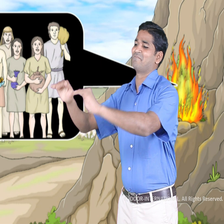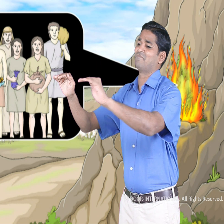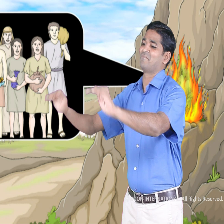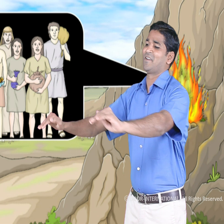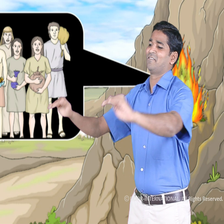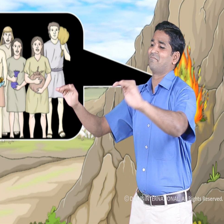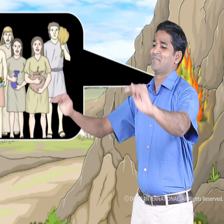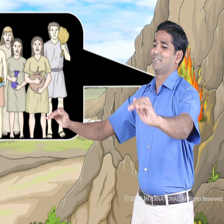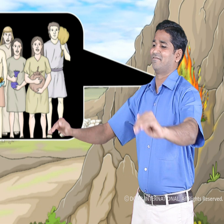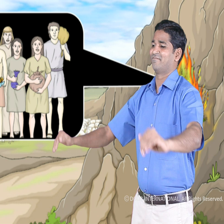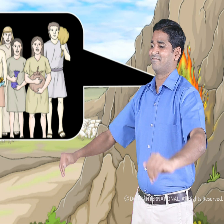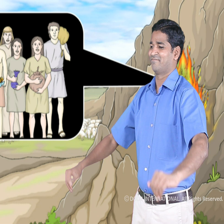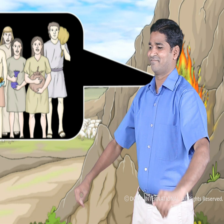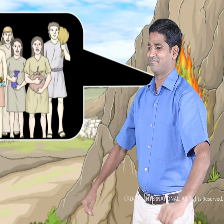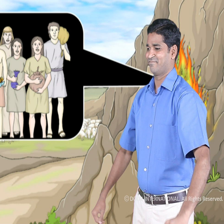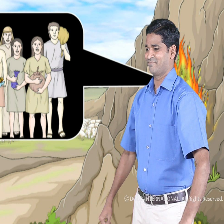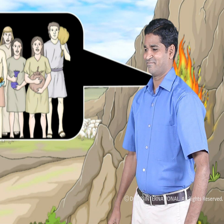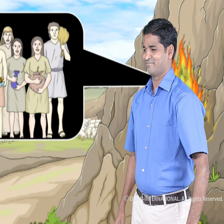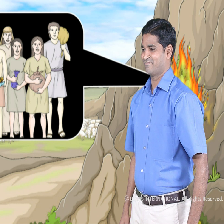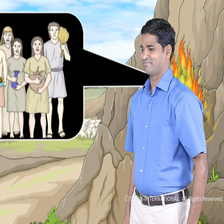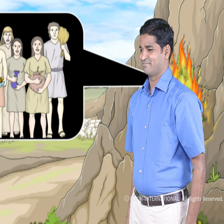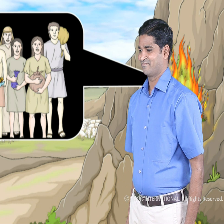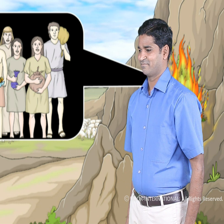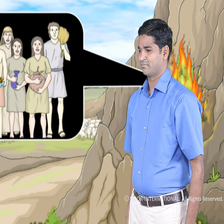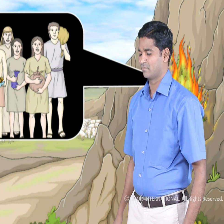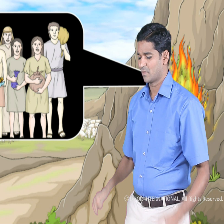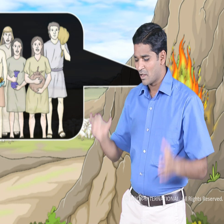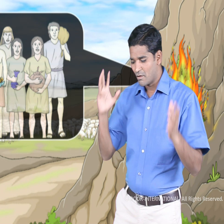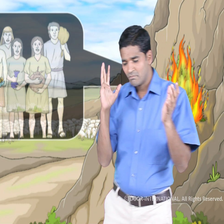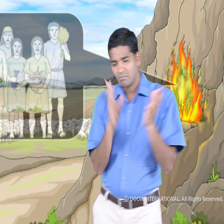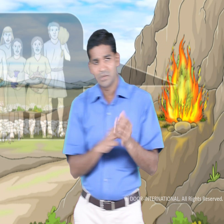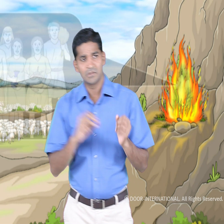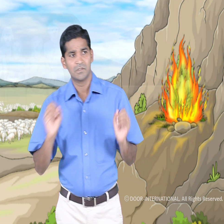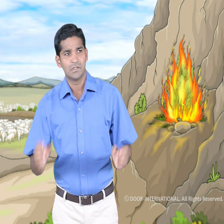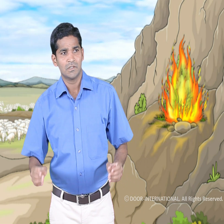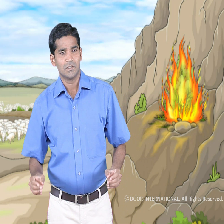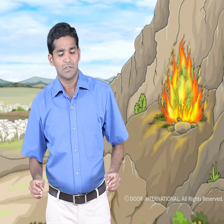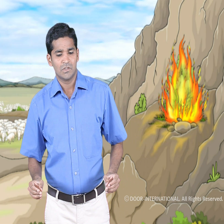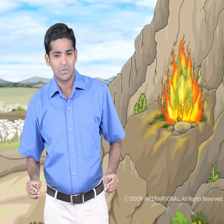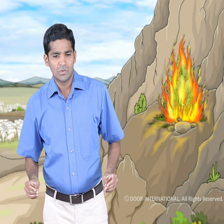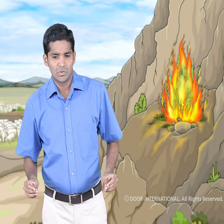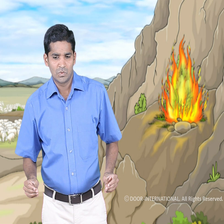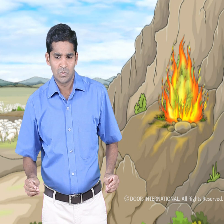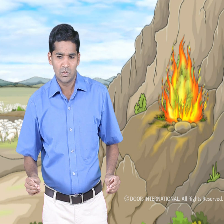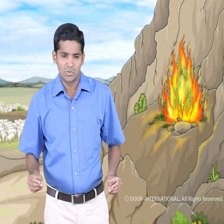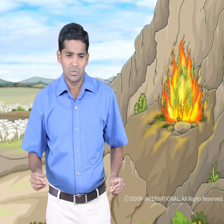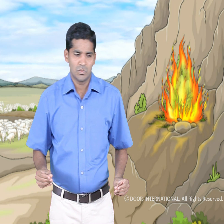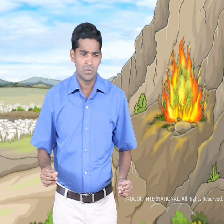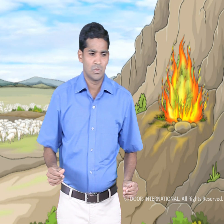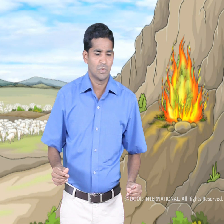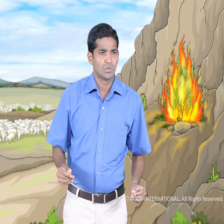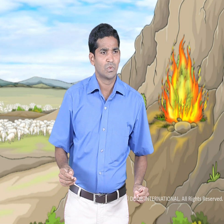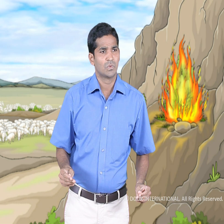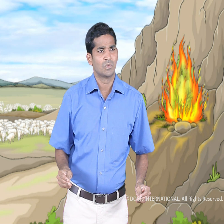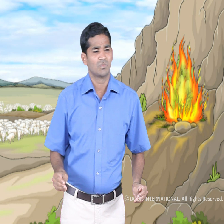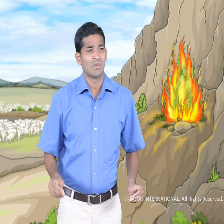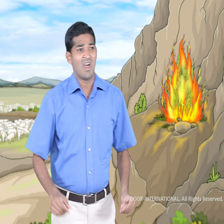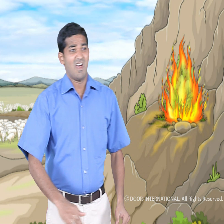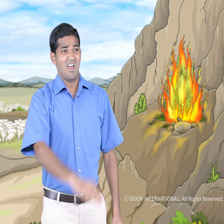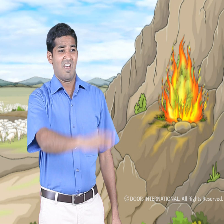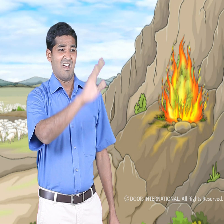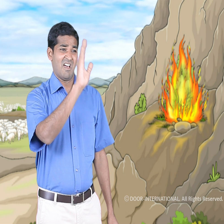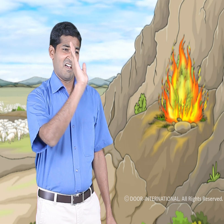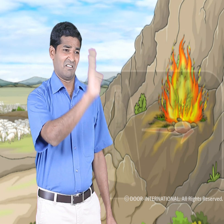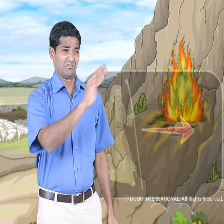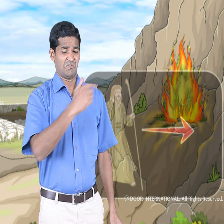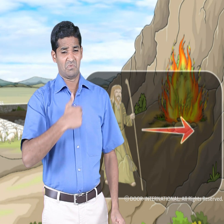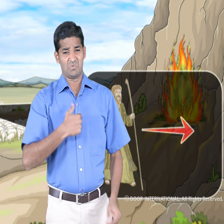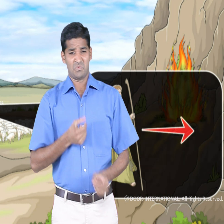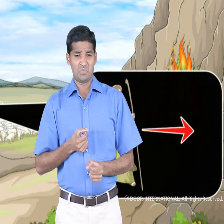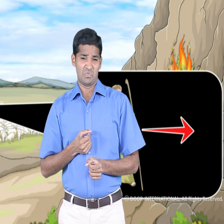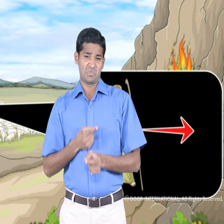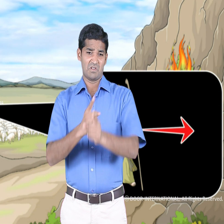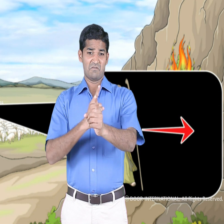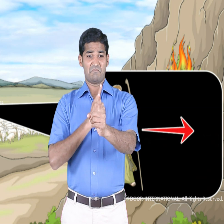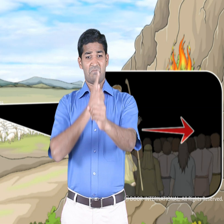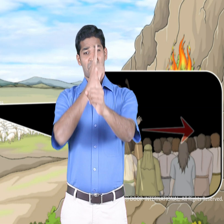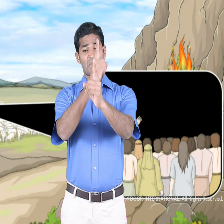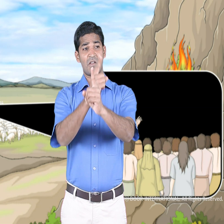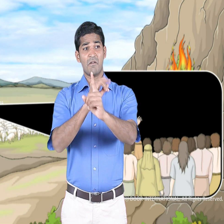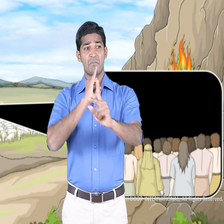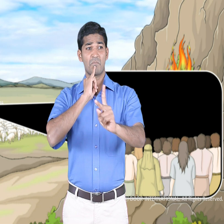So you will plunder the Egyptians.”